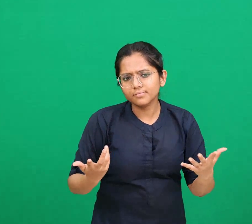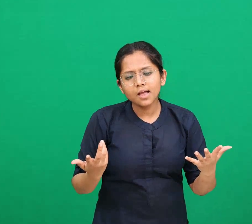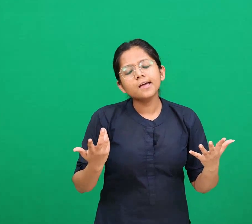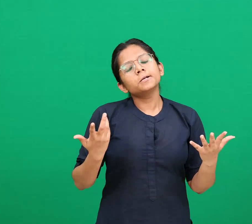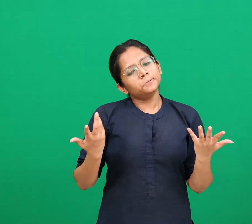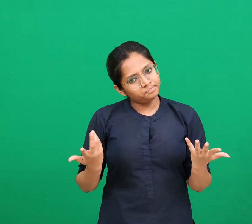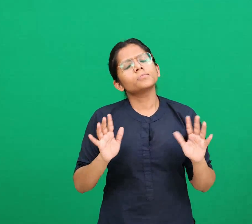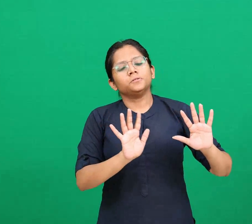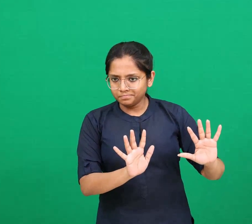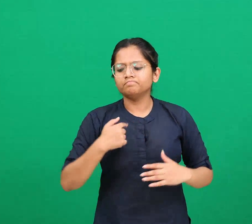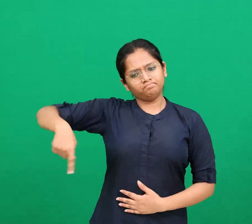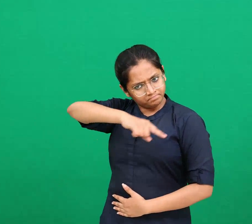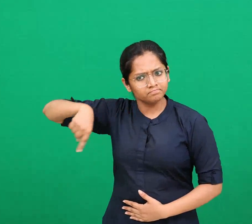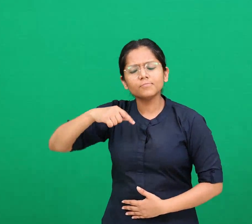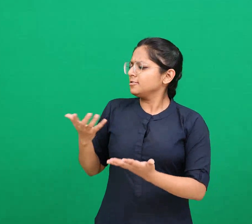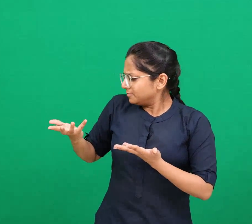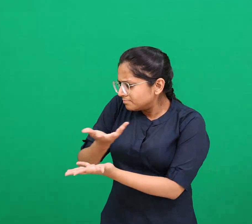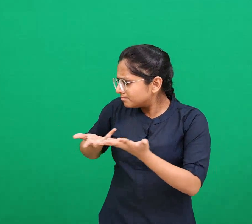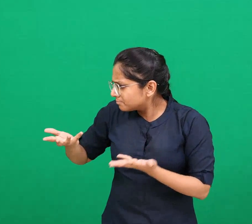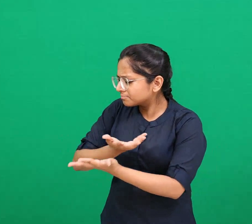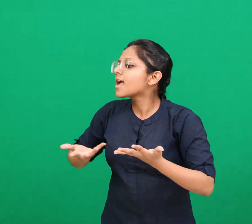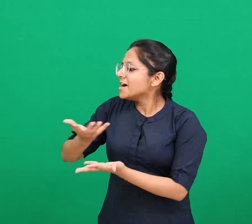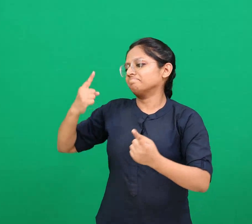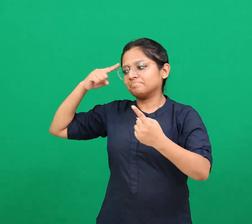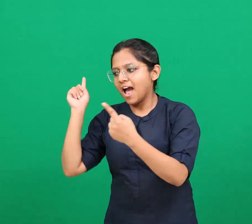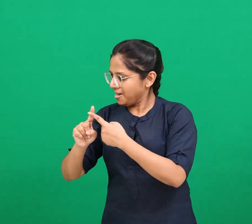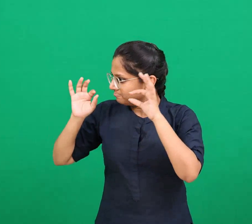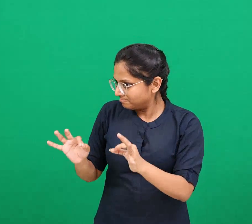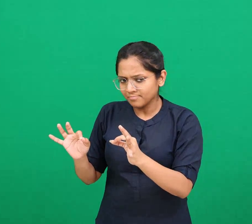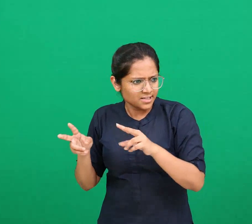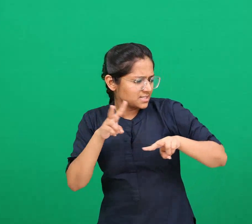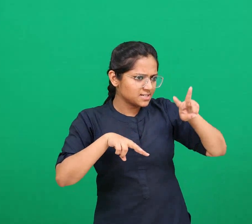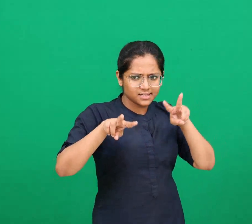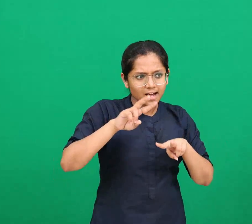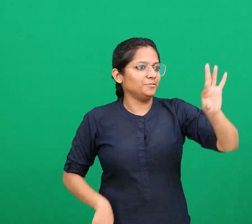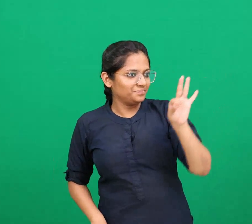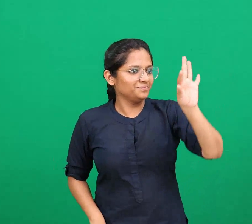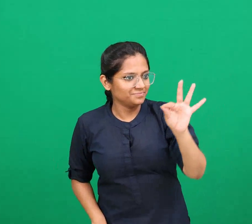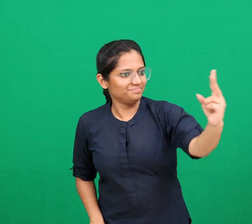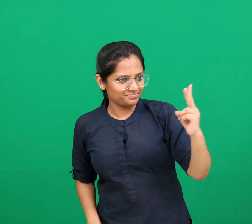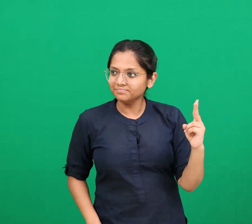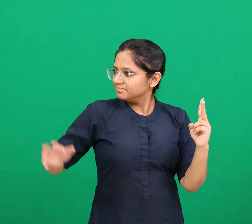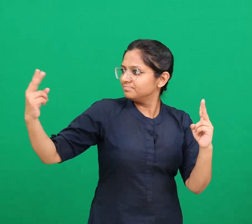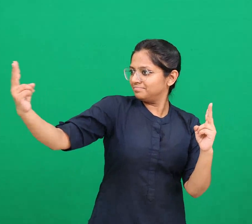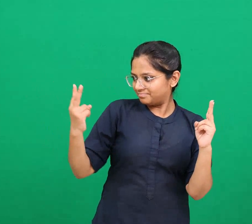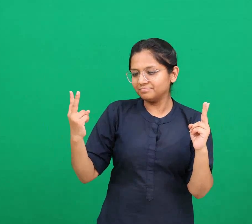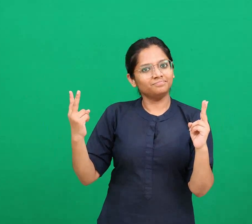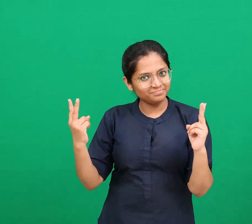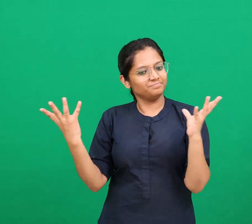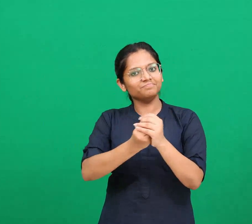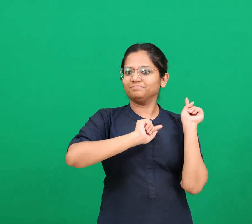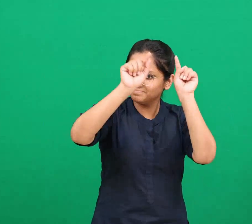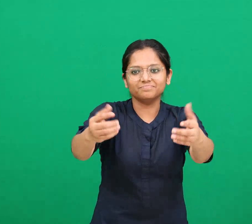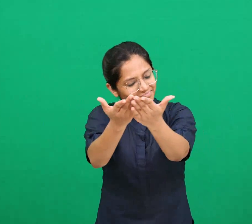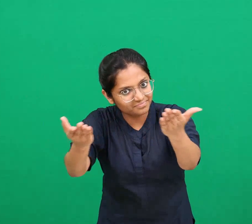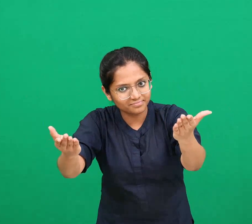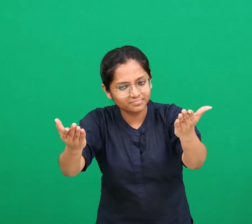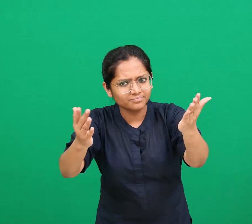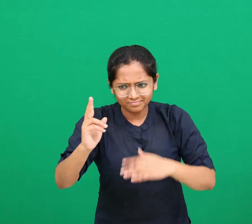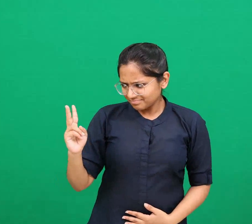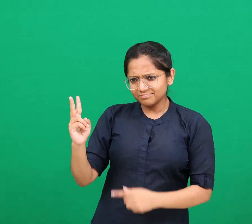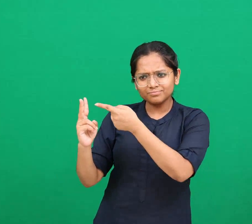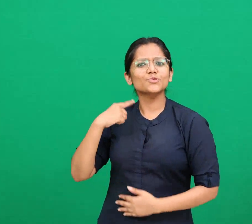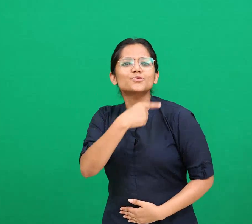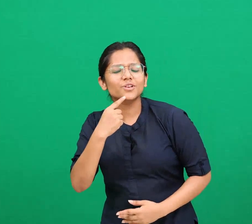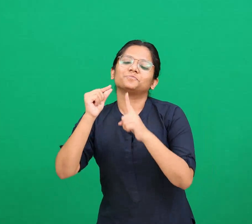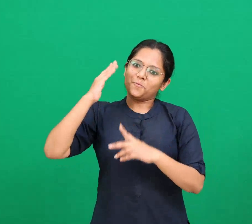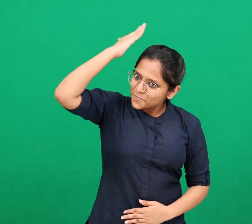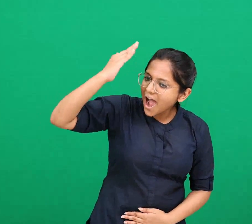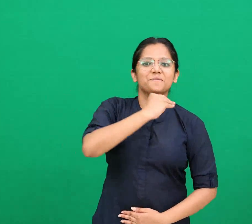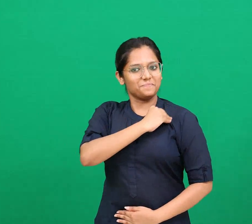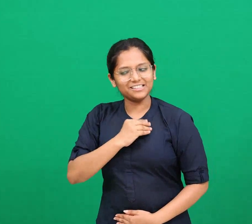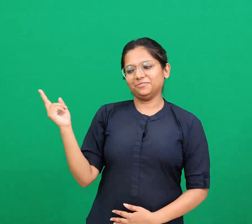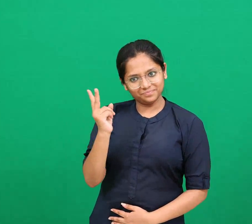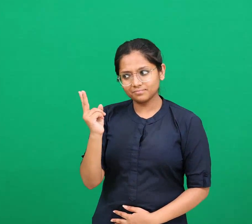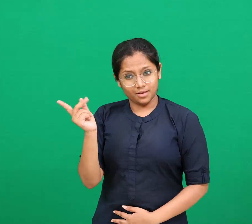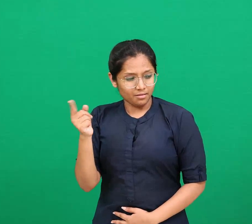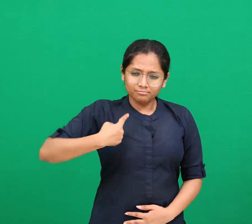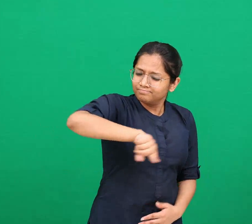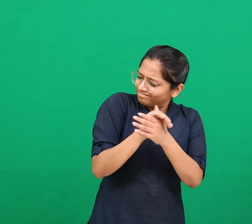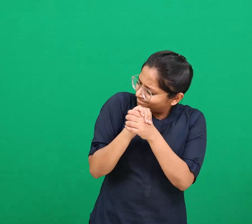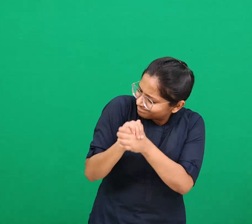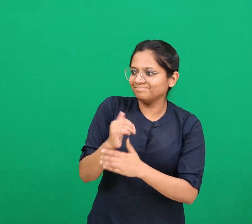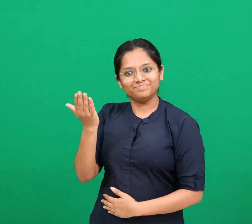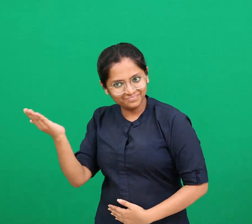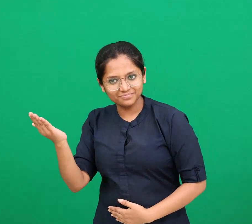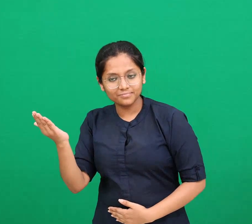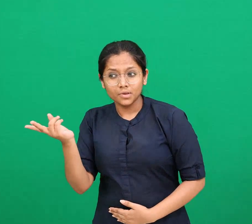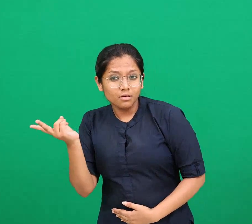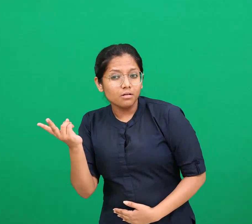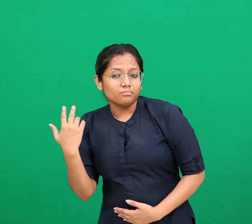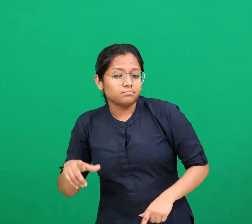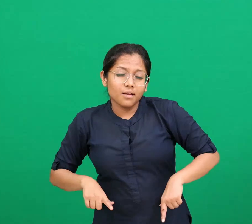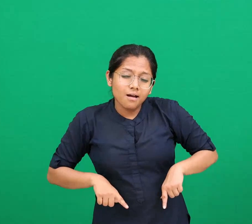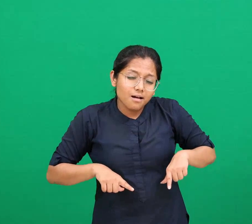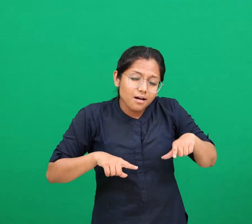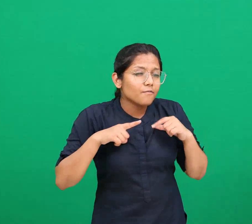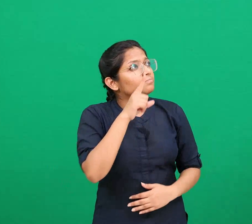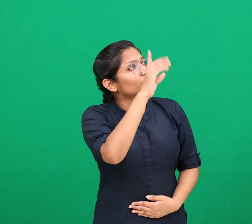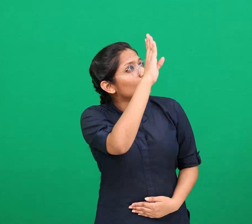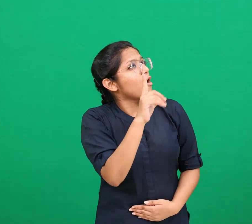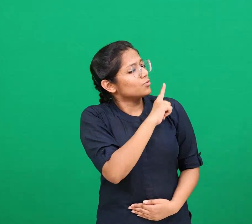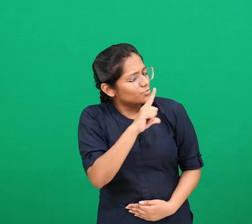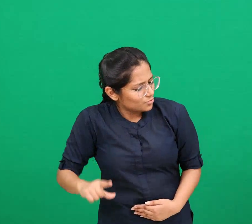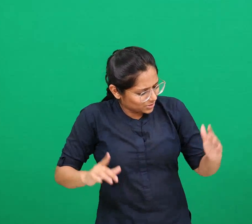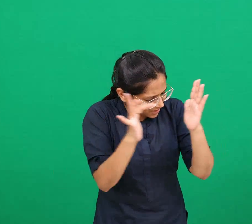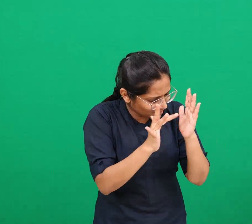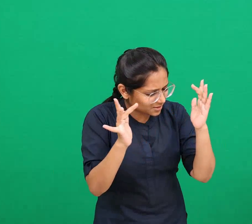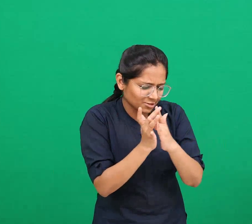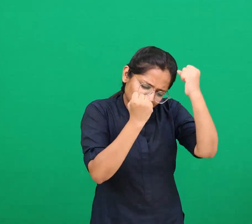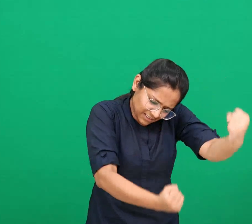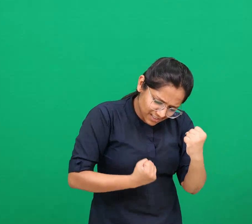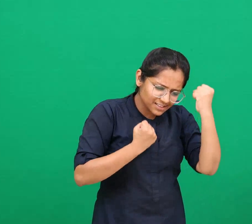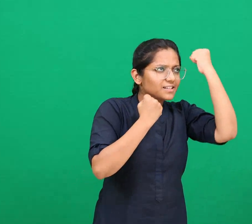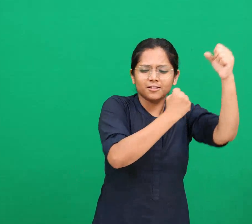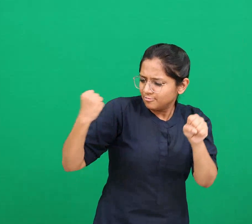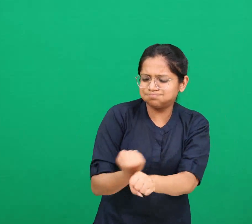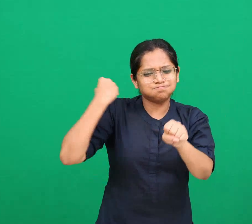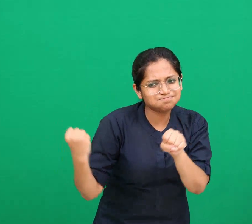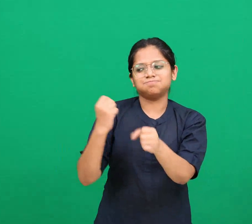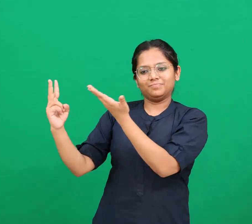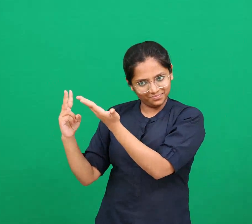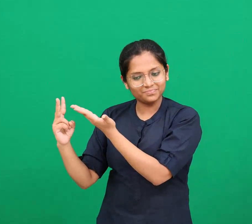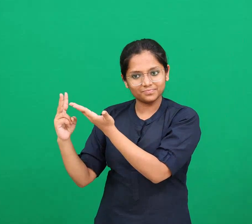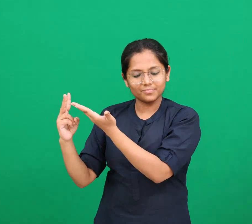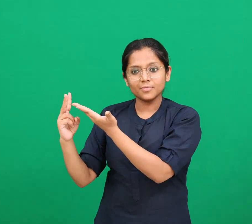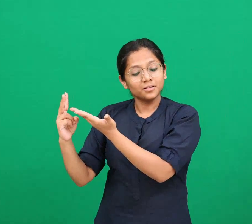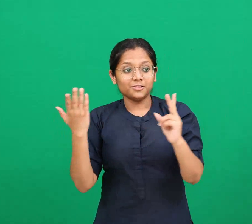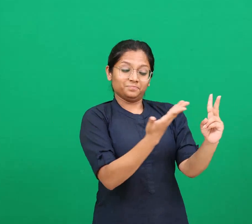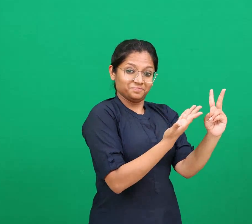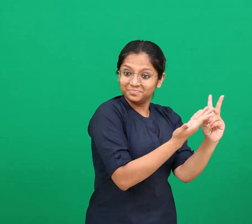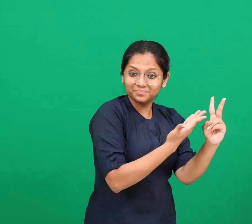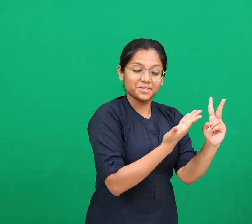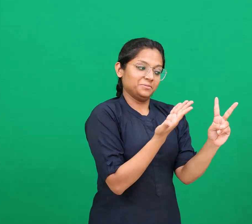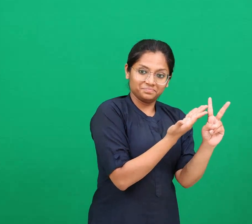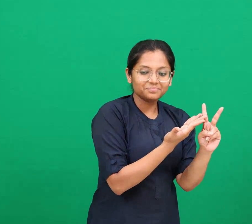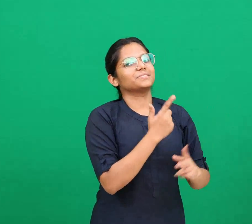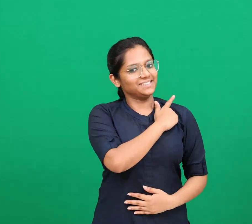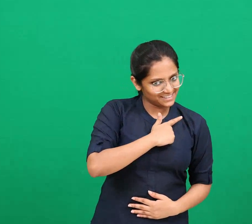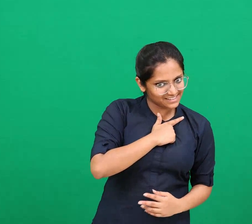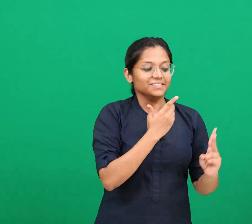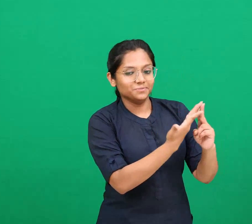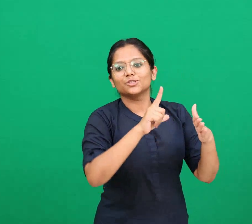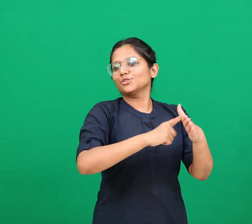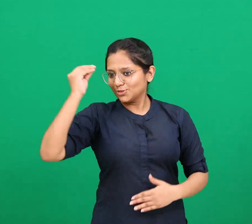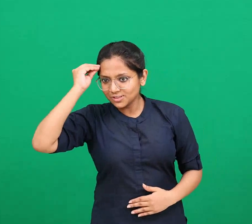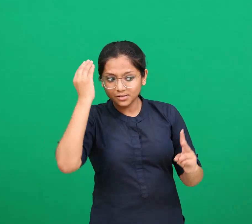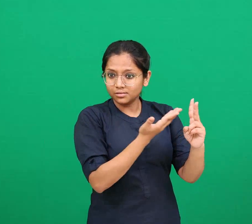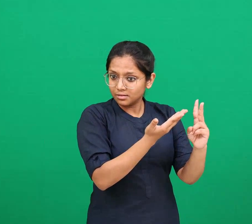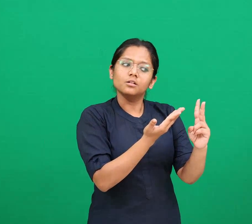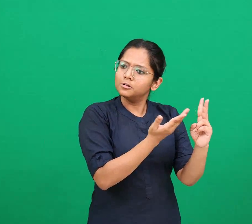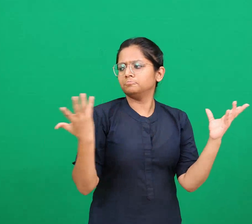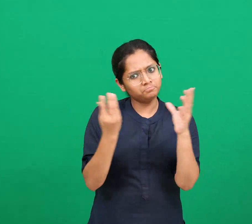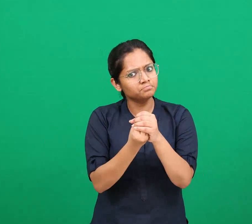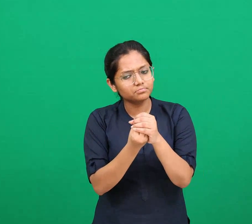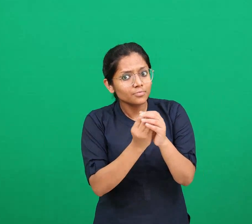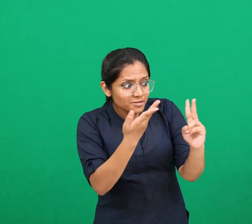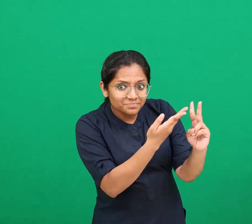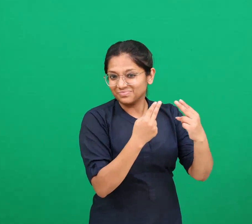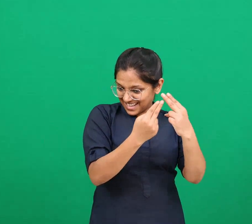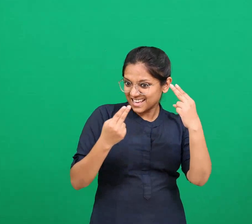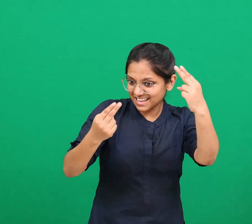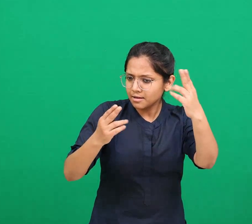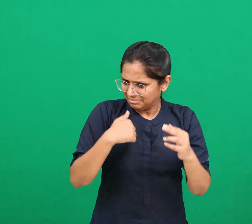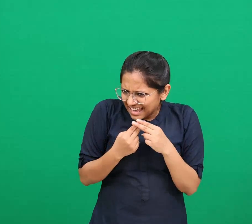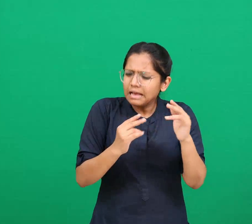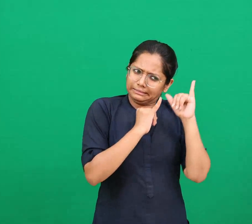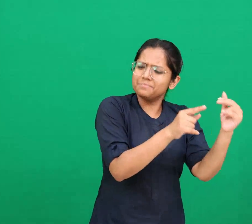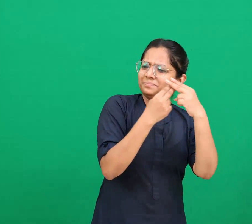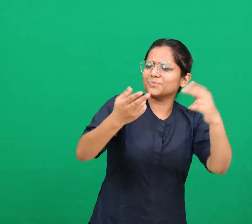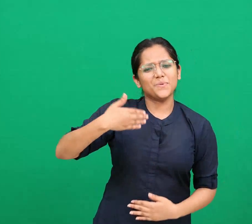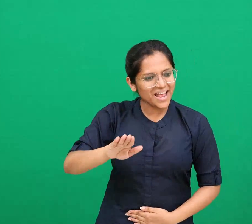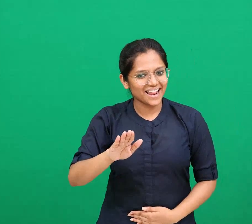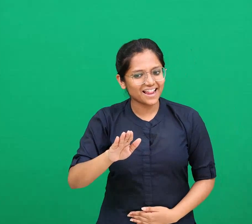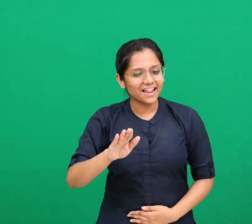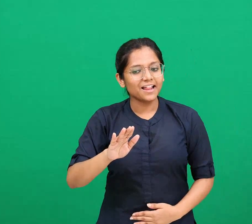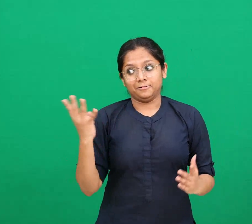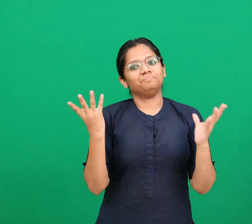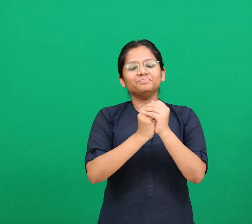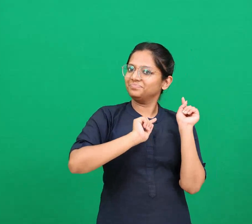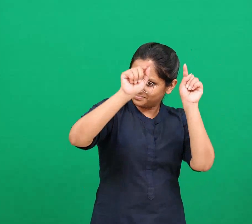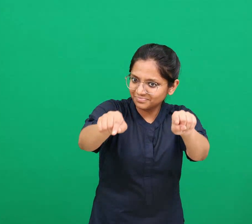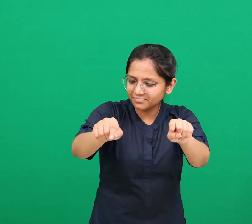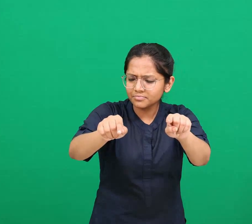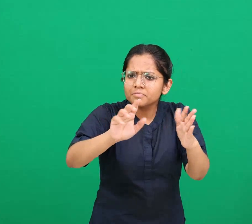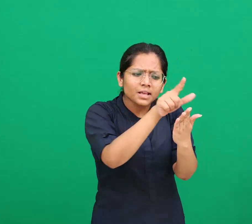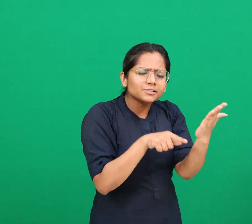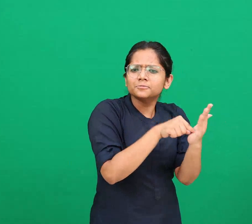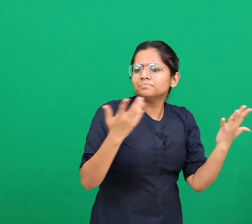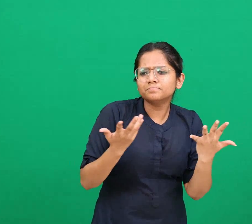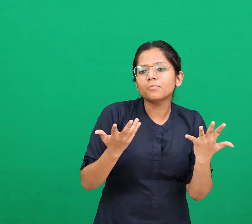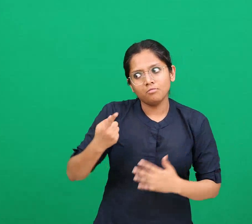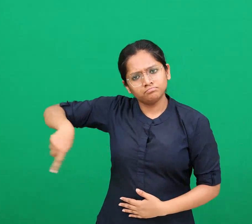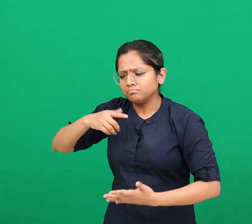So we all agreed to choose men to send to you along with our beloved Barnabas and Paul, men who have risked their lives for the name of our Lord Jesus Christ.